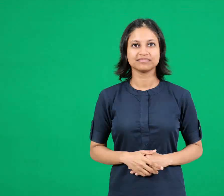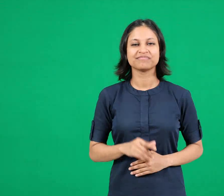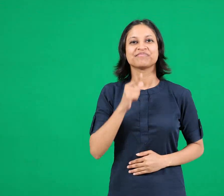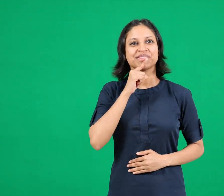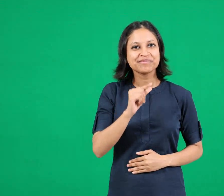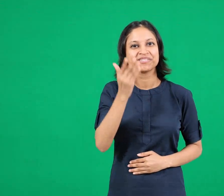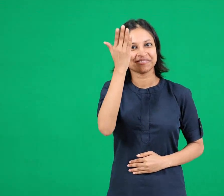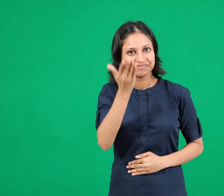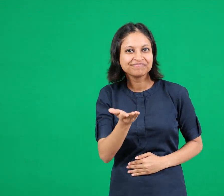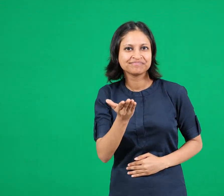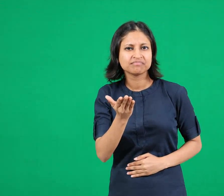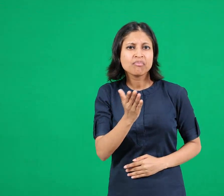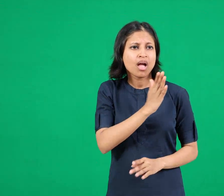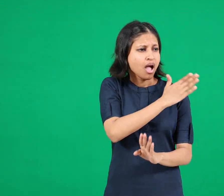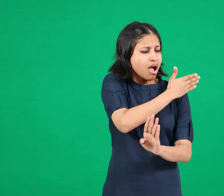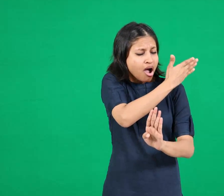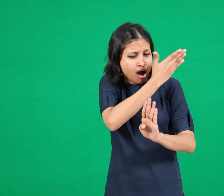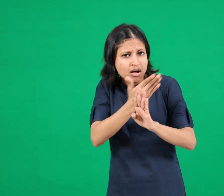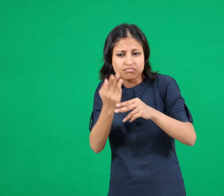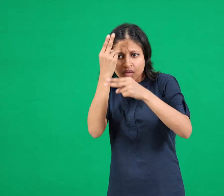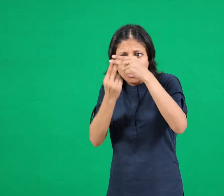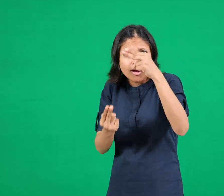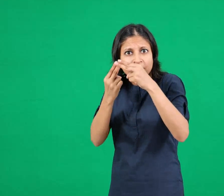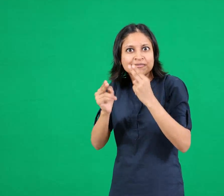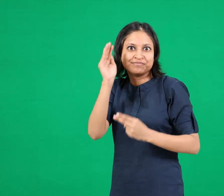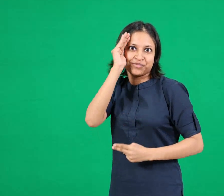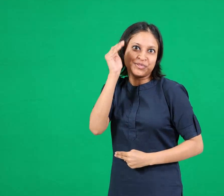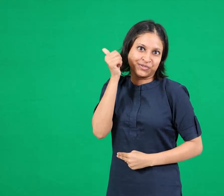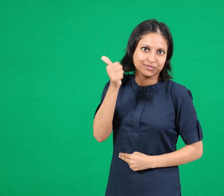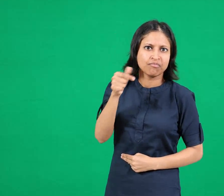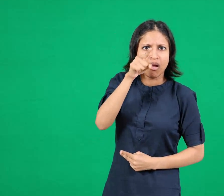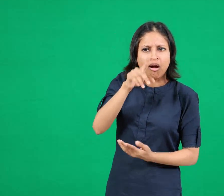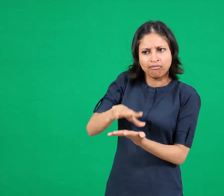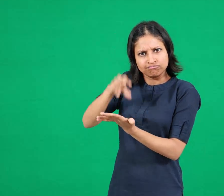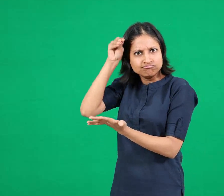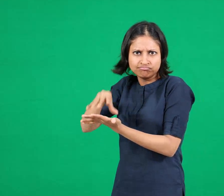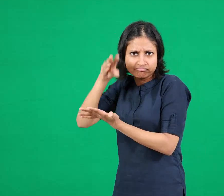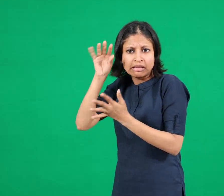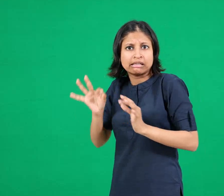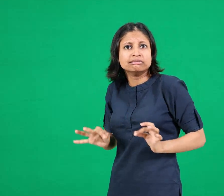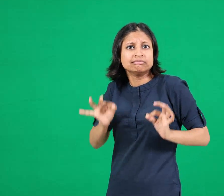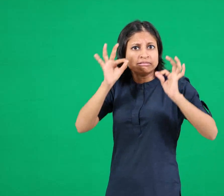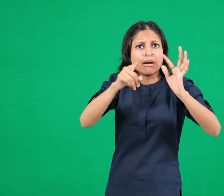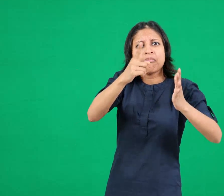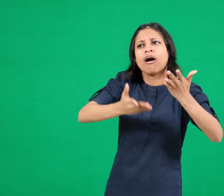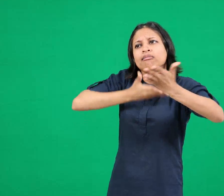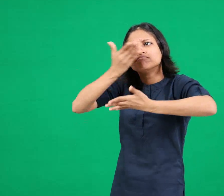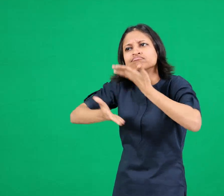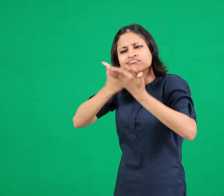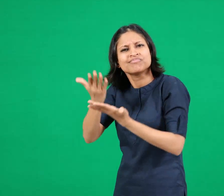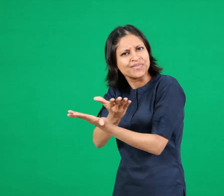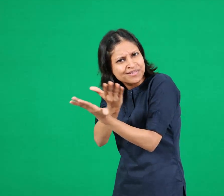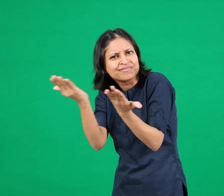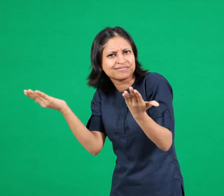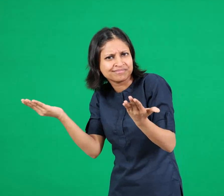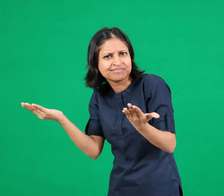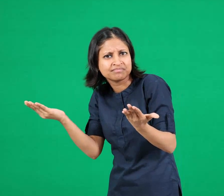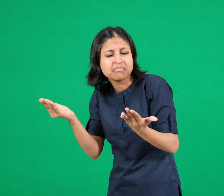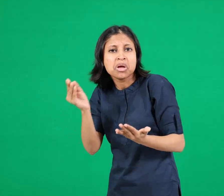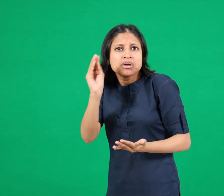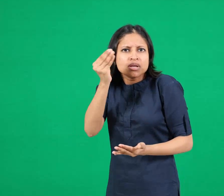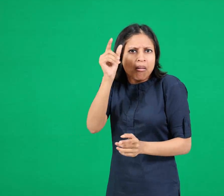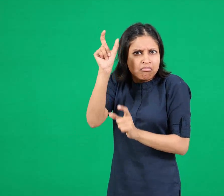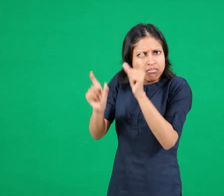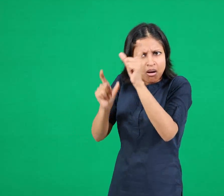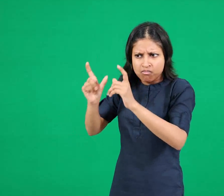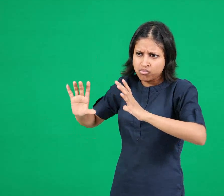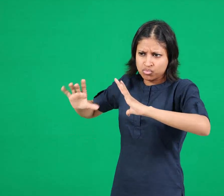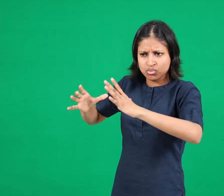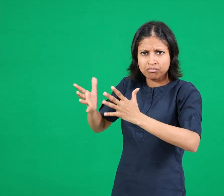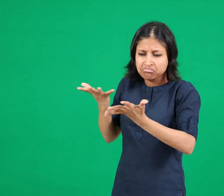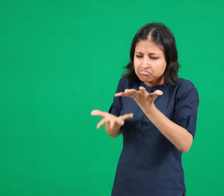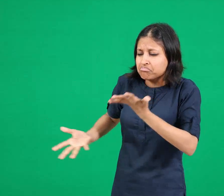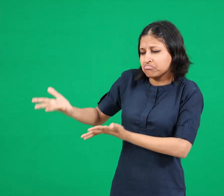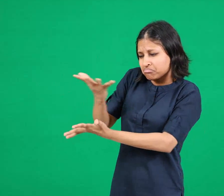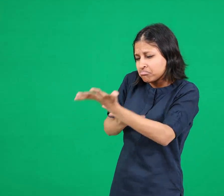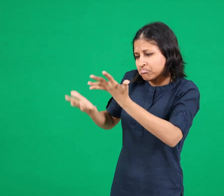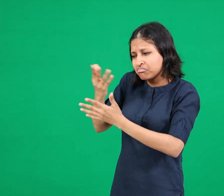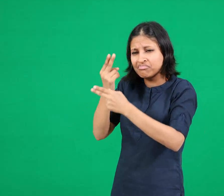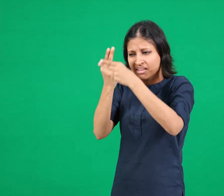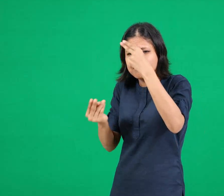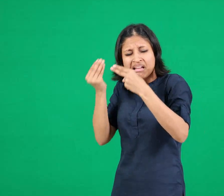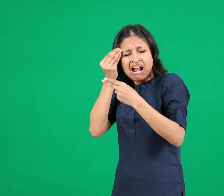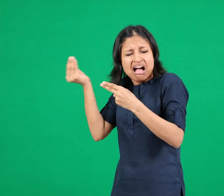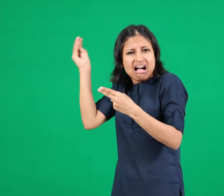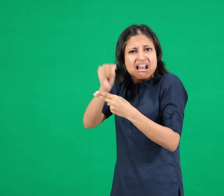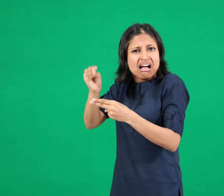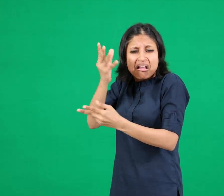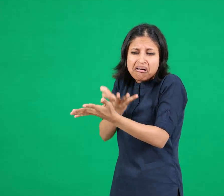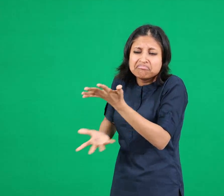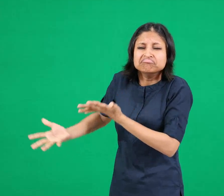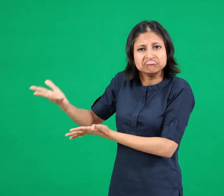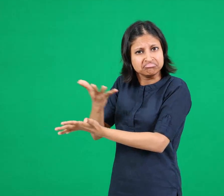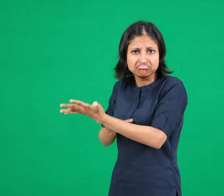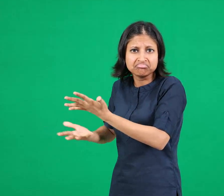O Timothy, guard what has been entrusted to you.